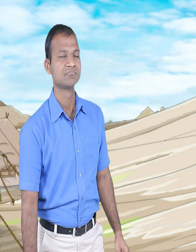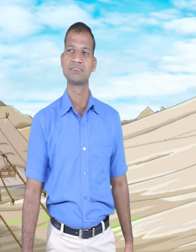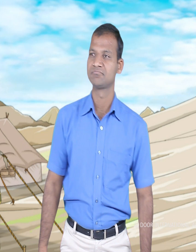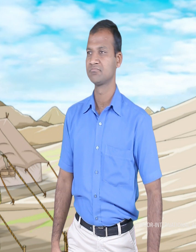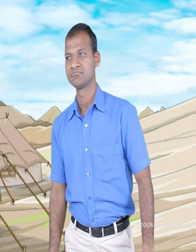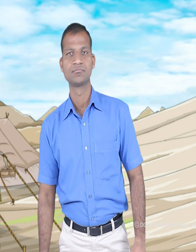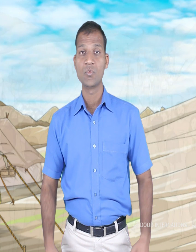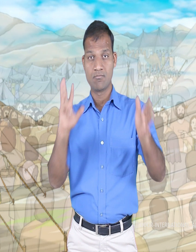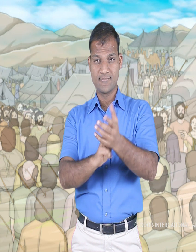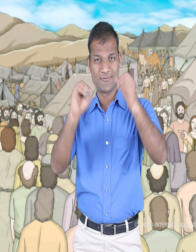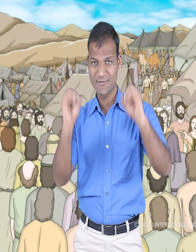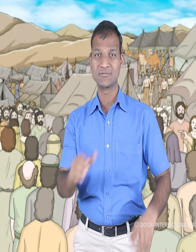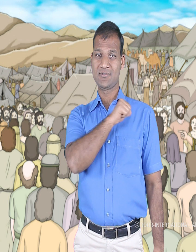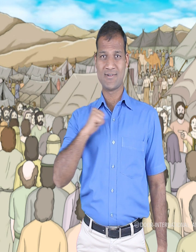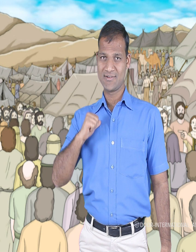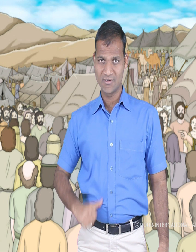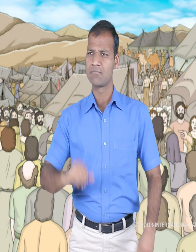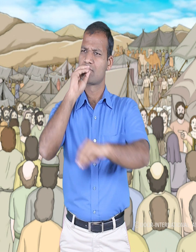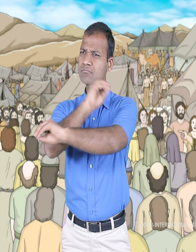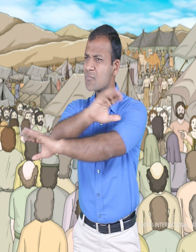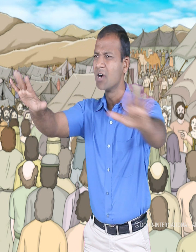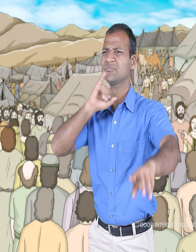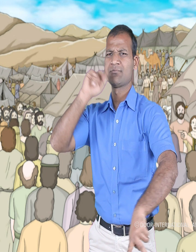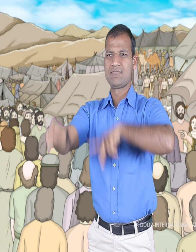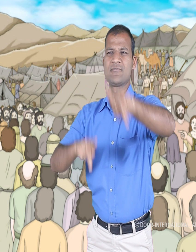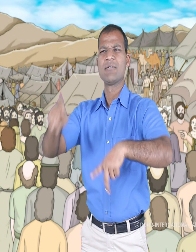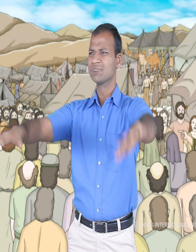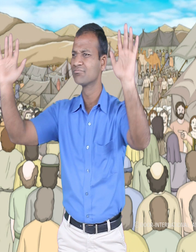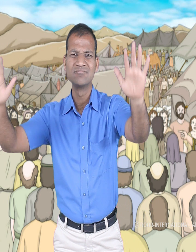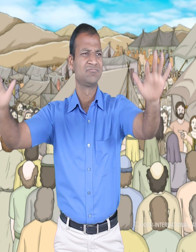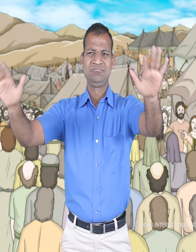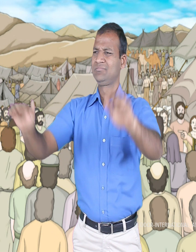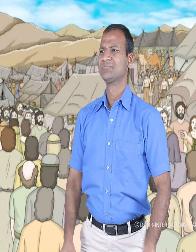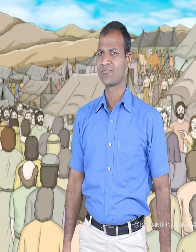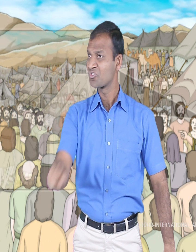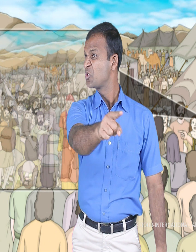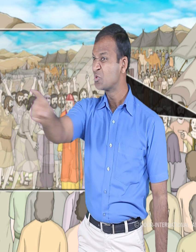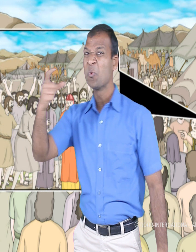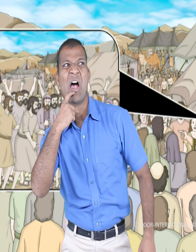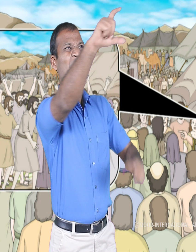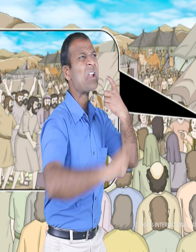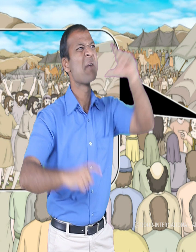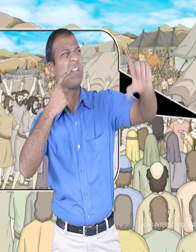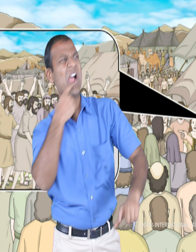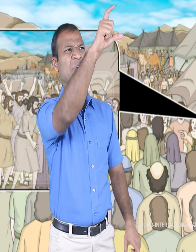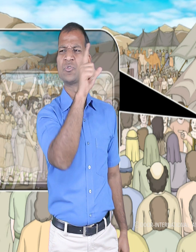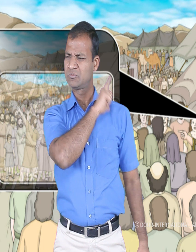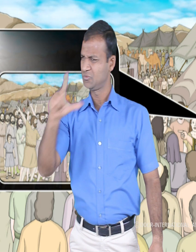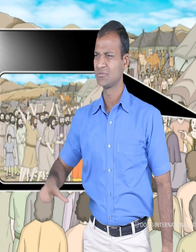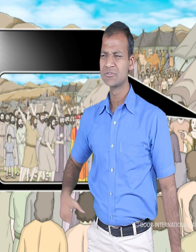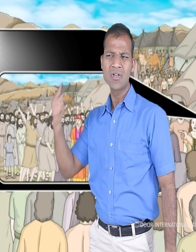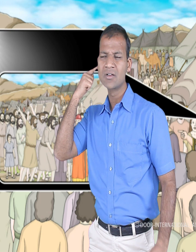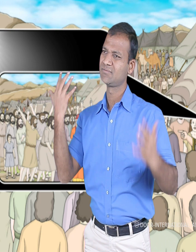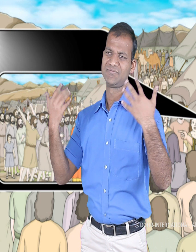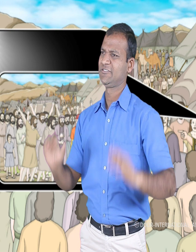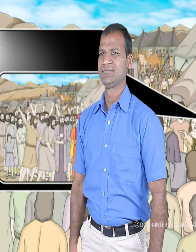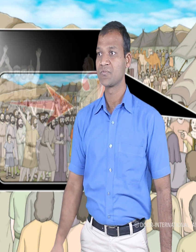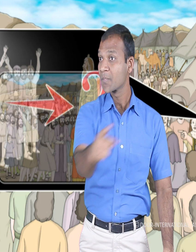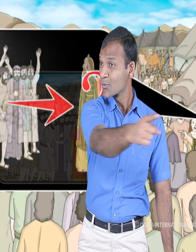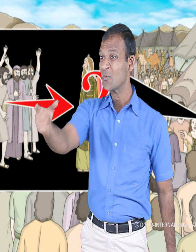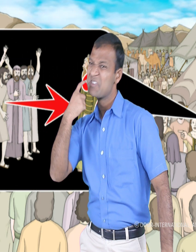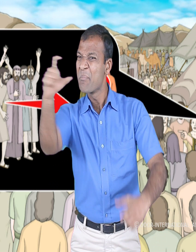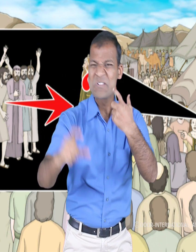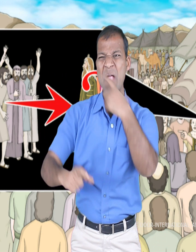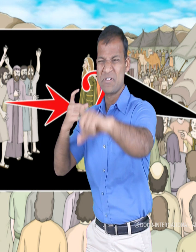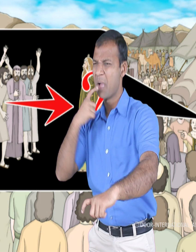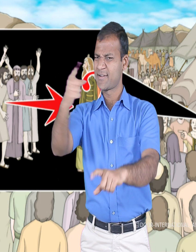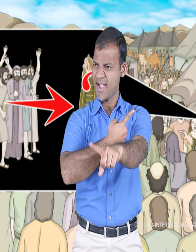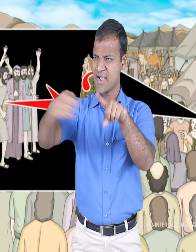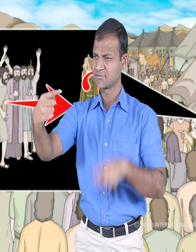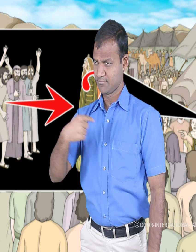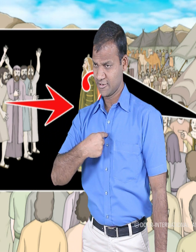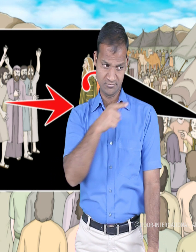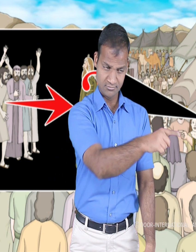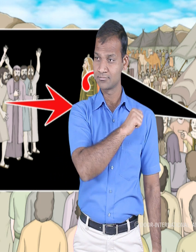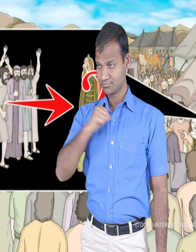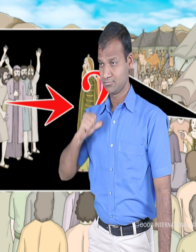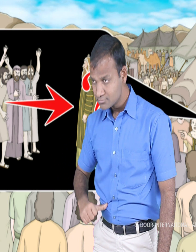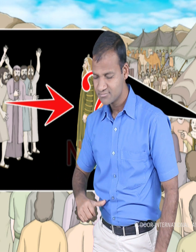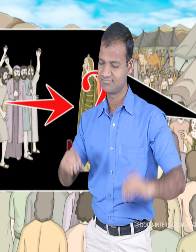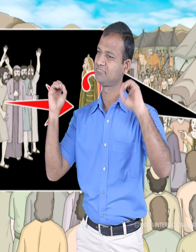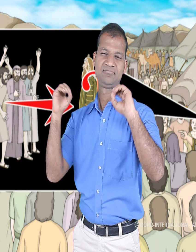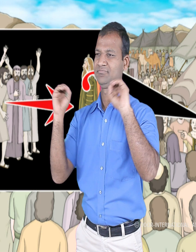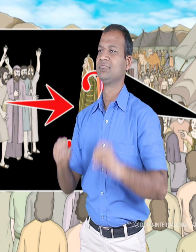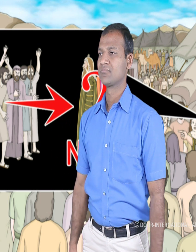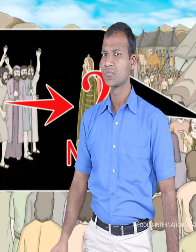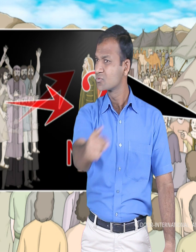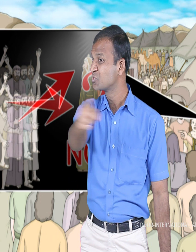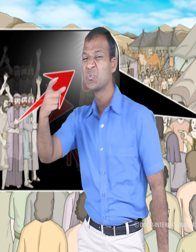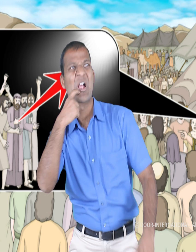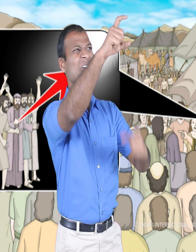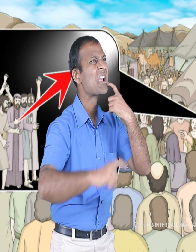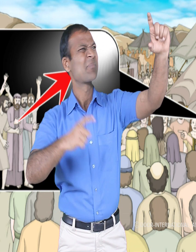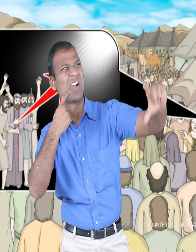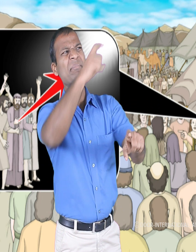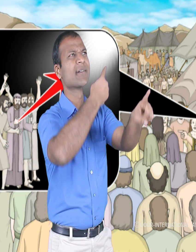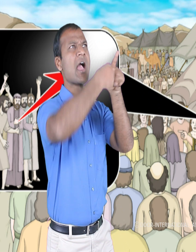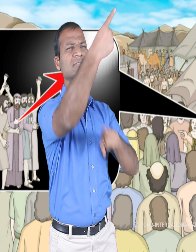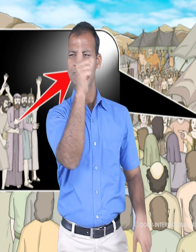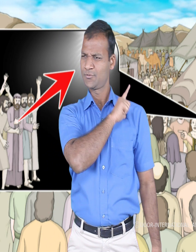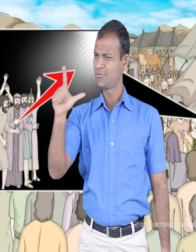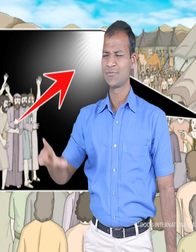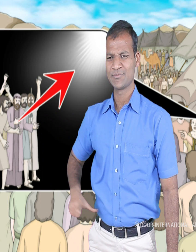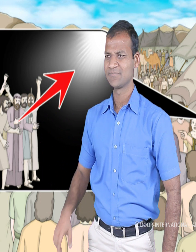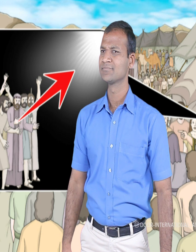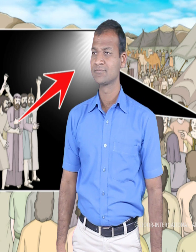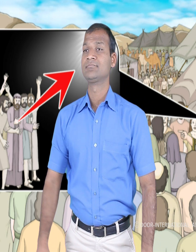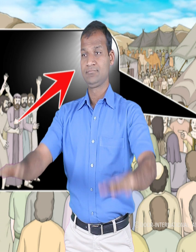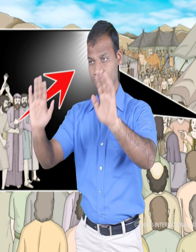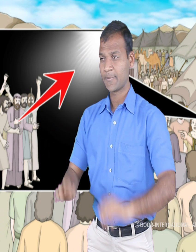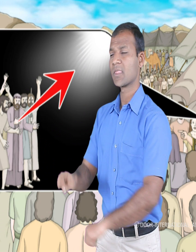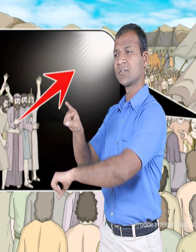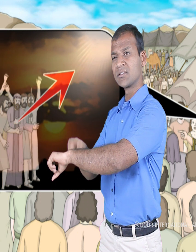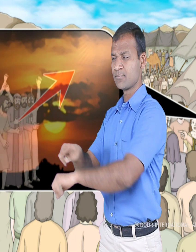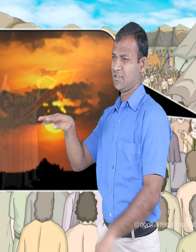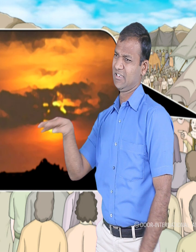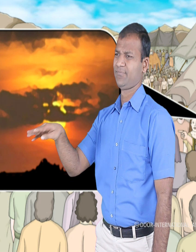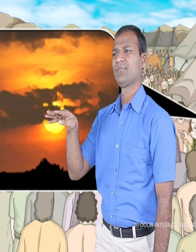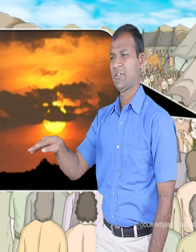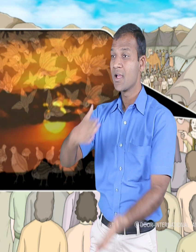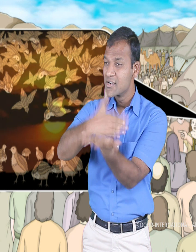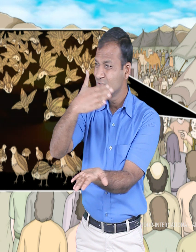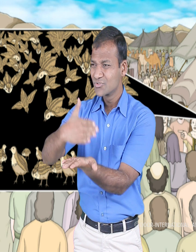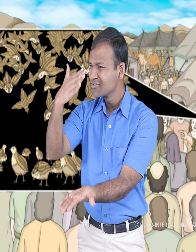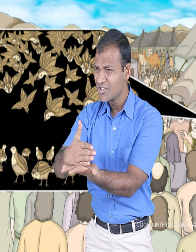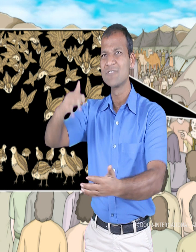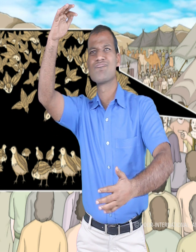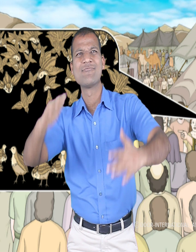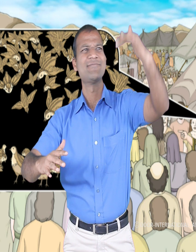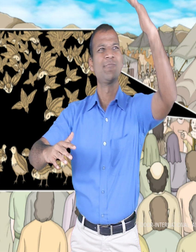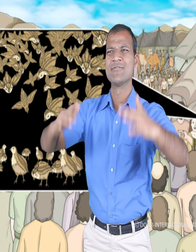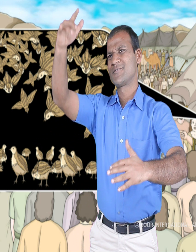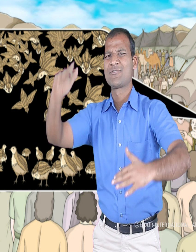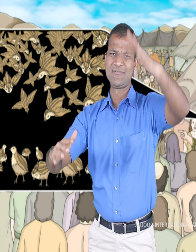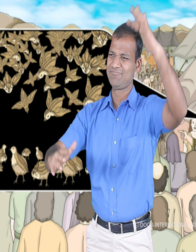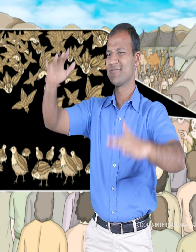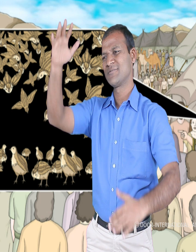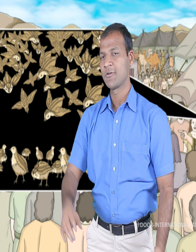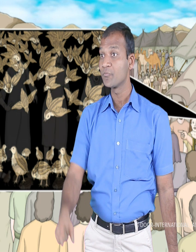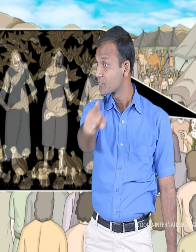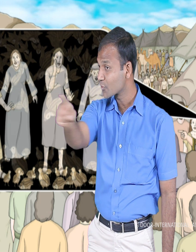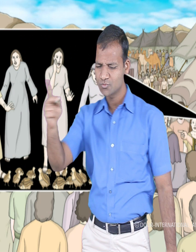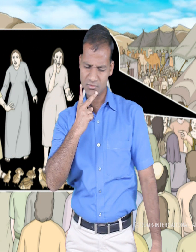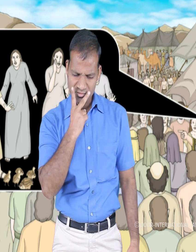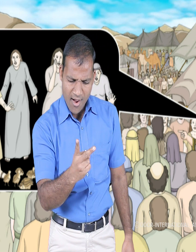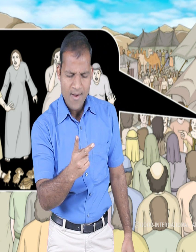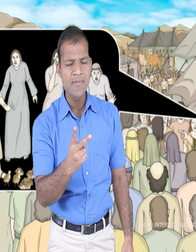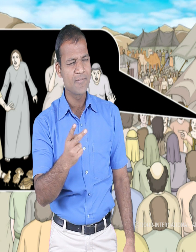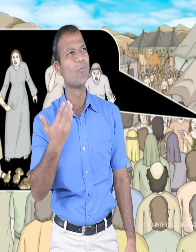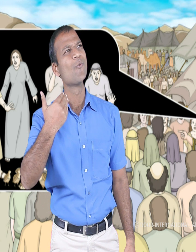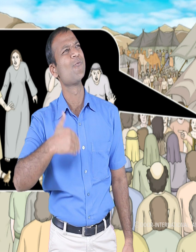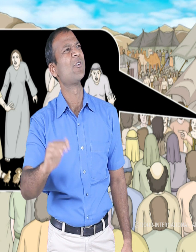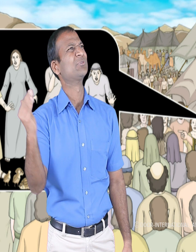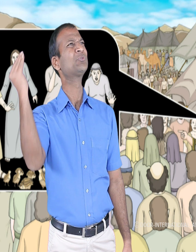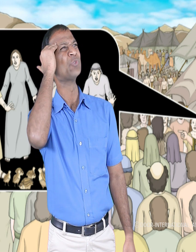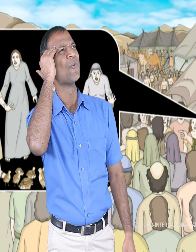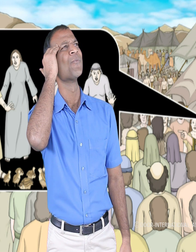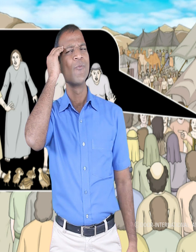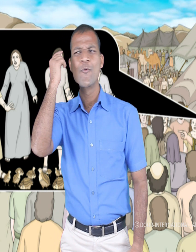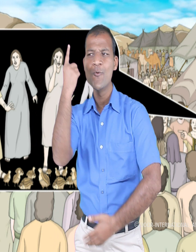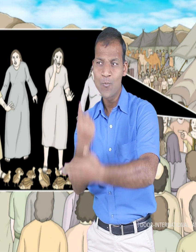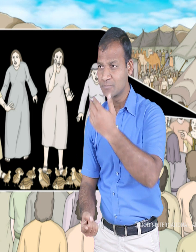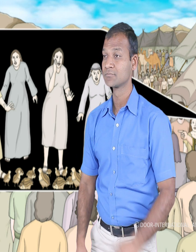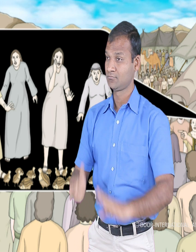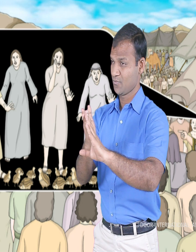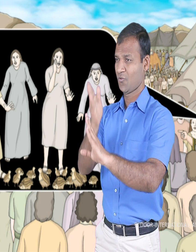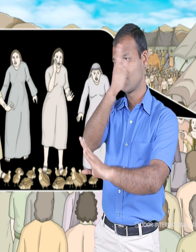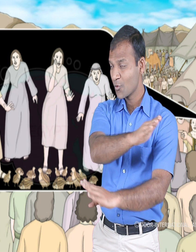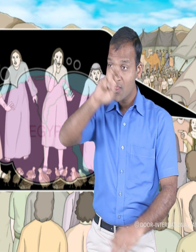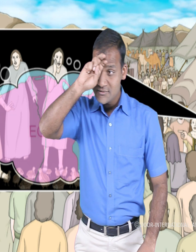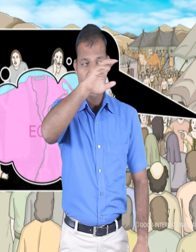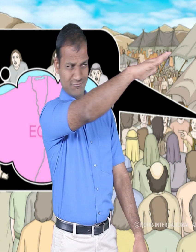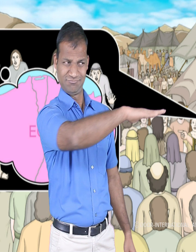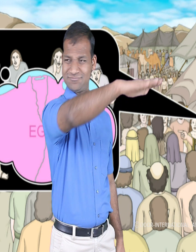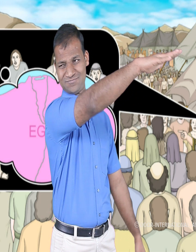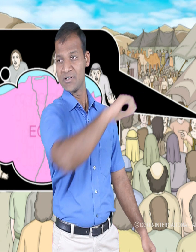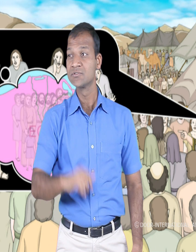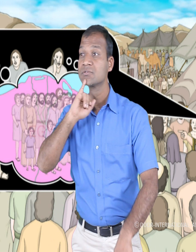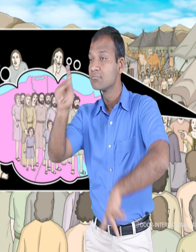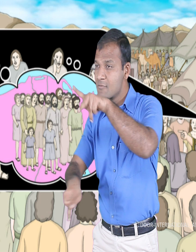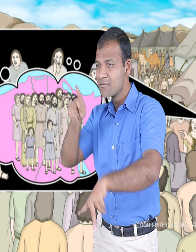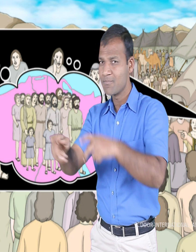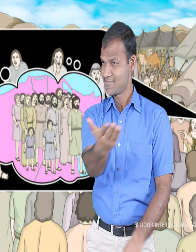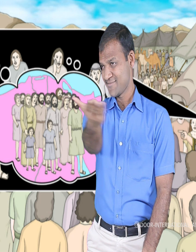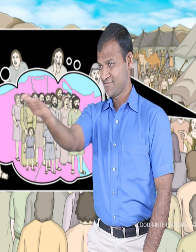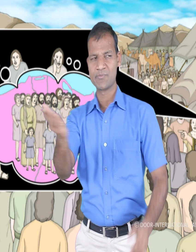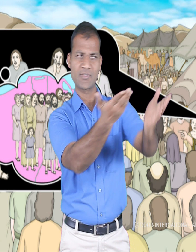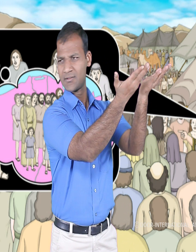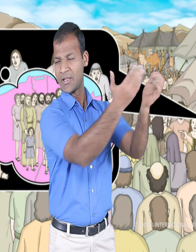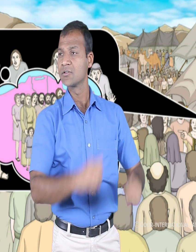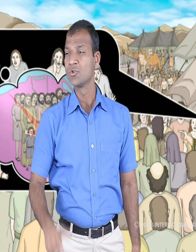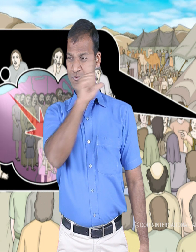So Moses and Aaron said to all the Israelites, “This evening you will know that it was the LORD who brought you out of the land of Egypt, and in the morning you will see the LORD’s glory, because He has heard your grumbling against Him.